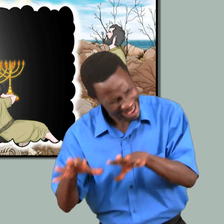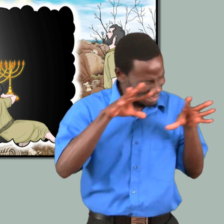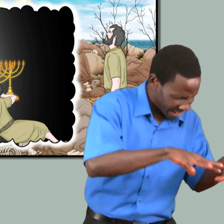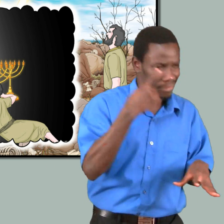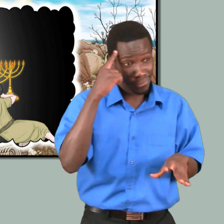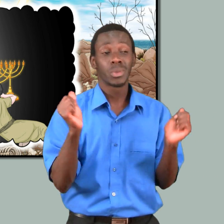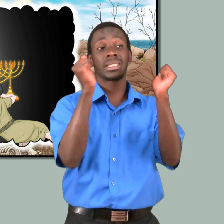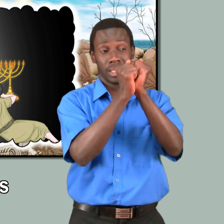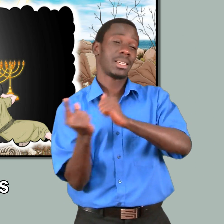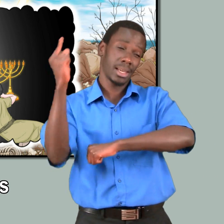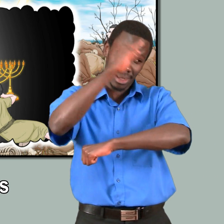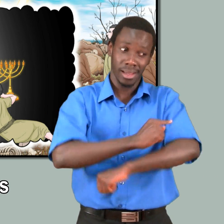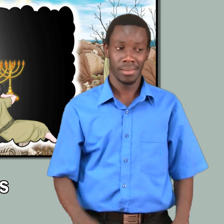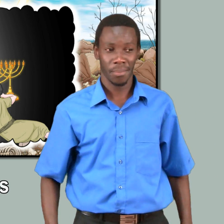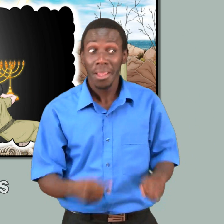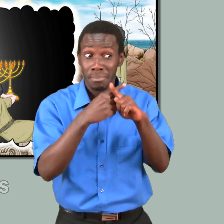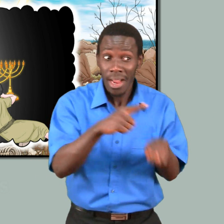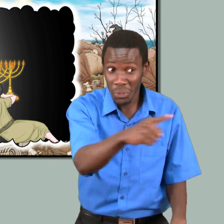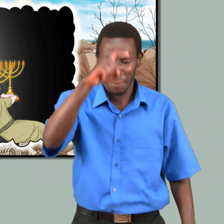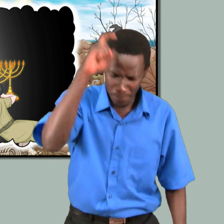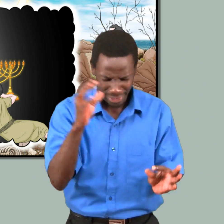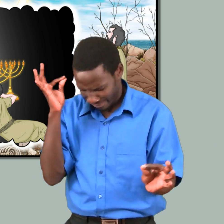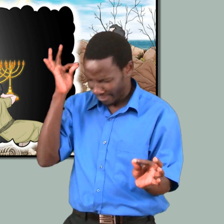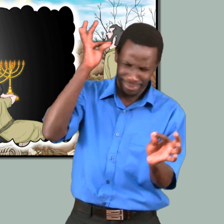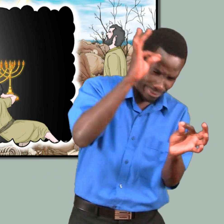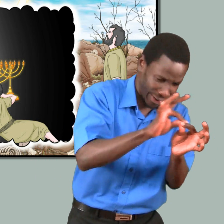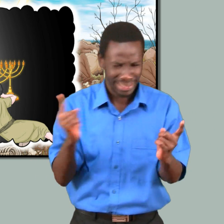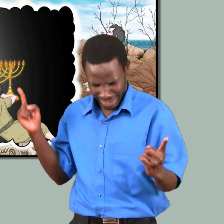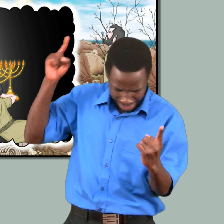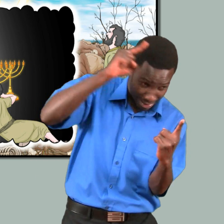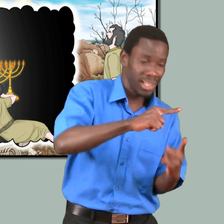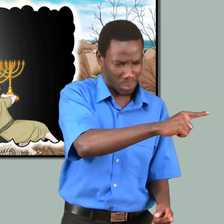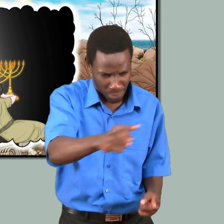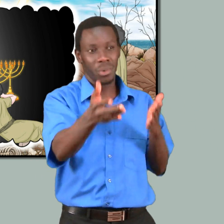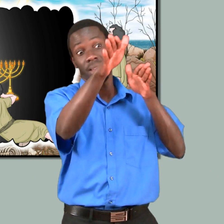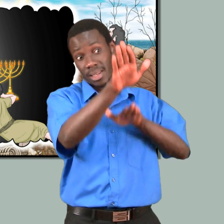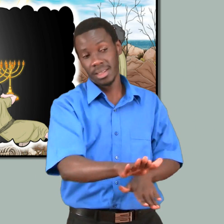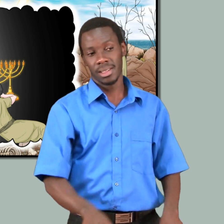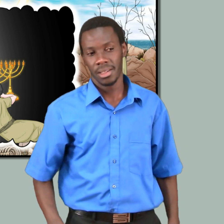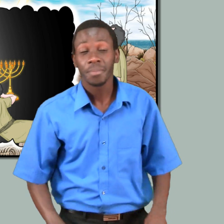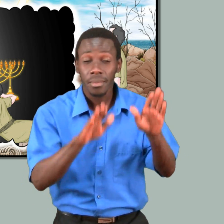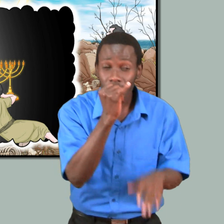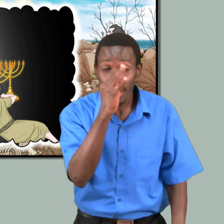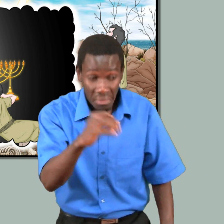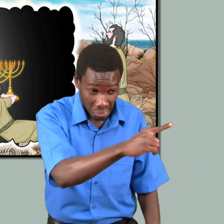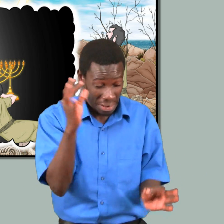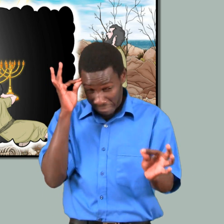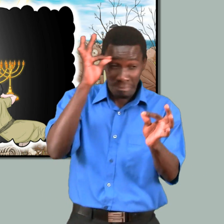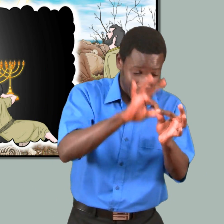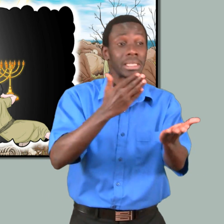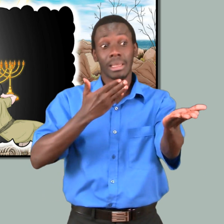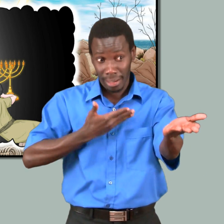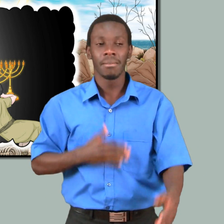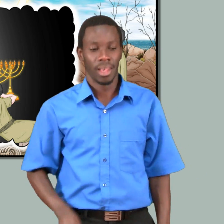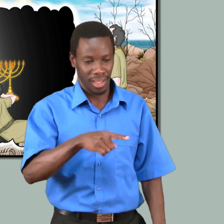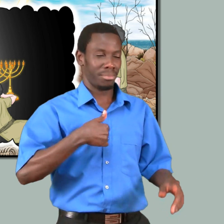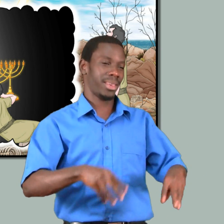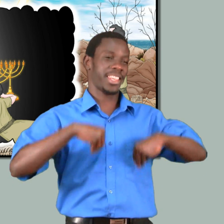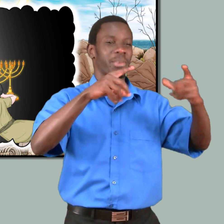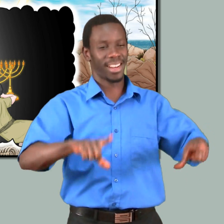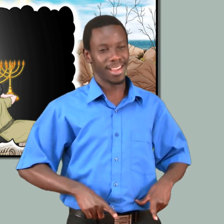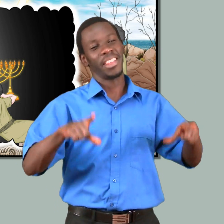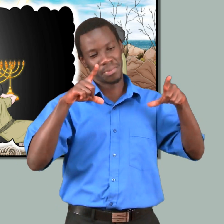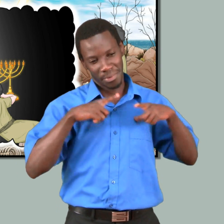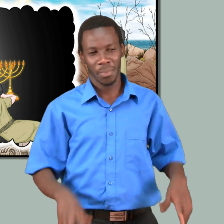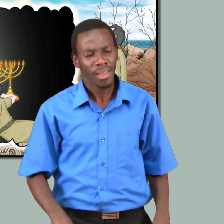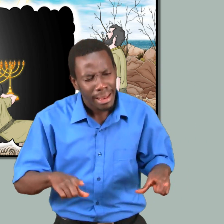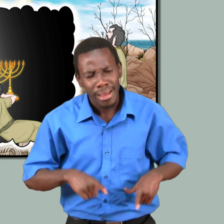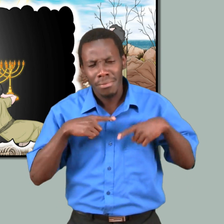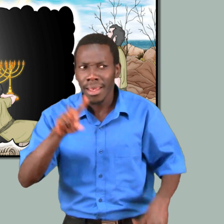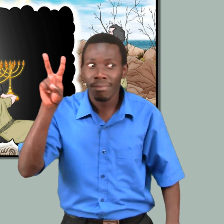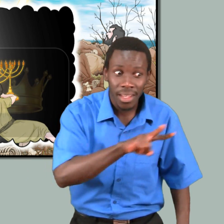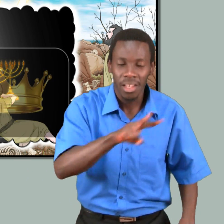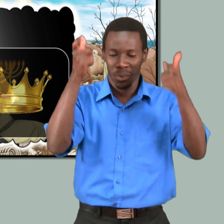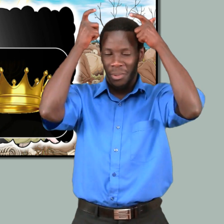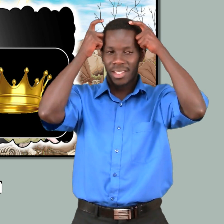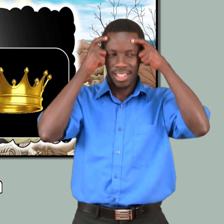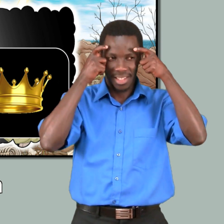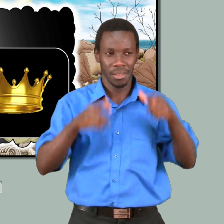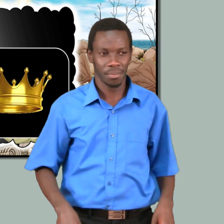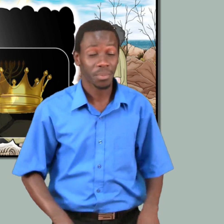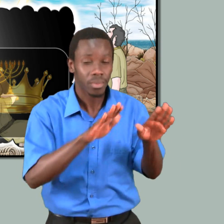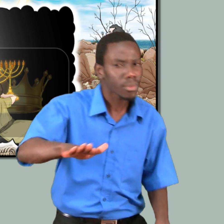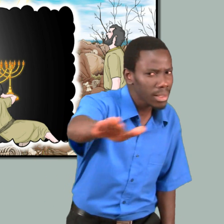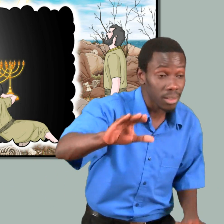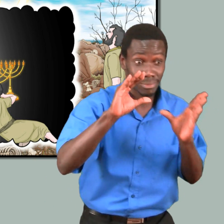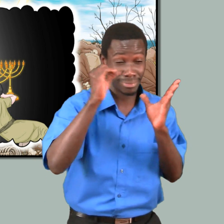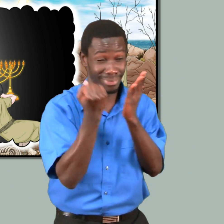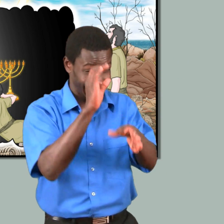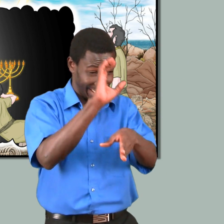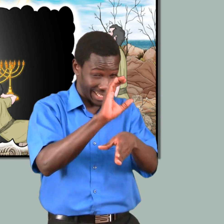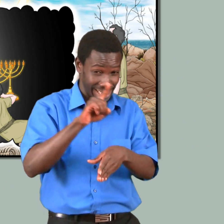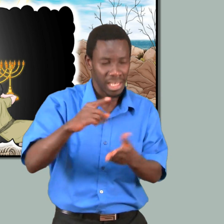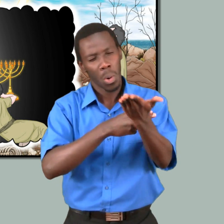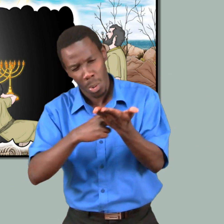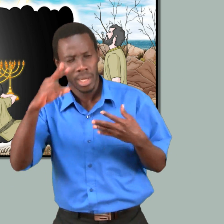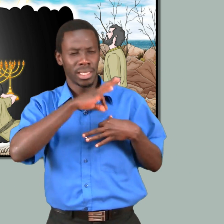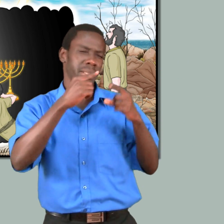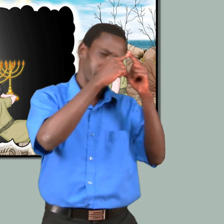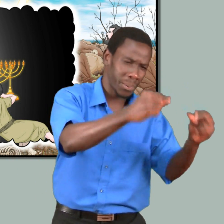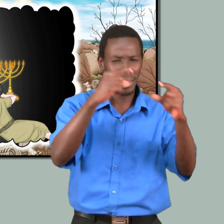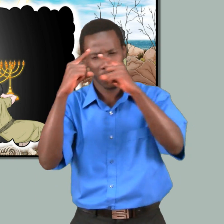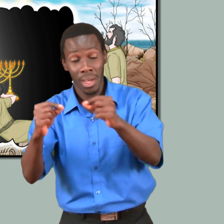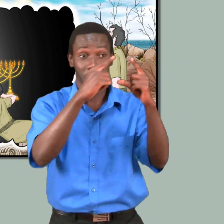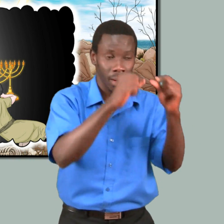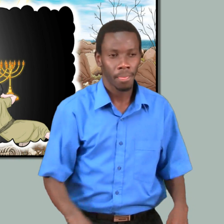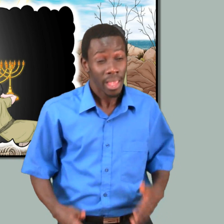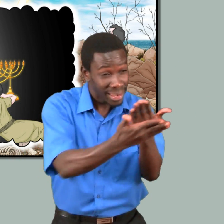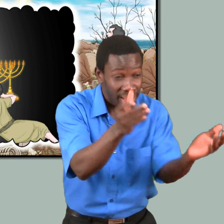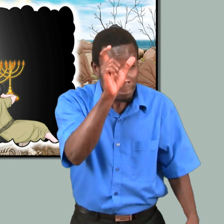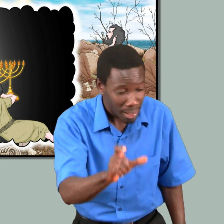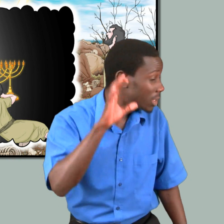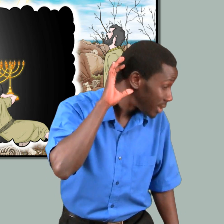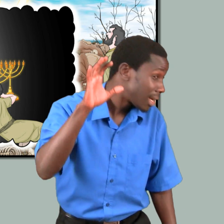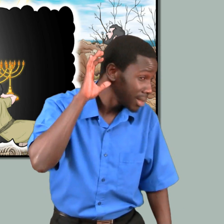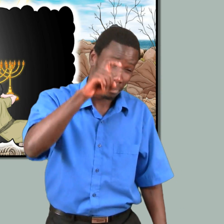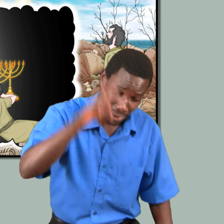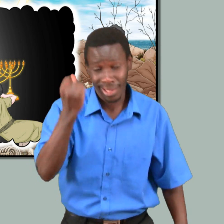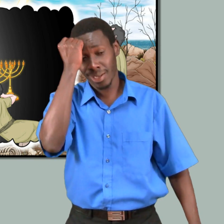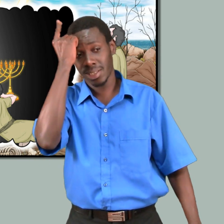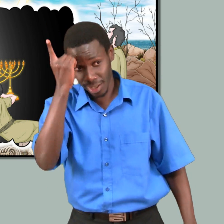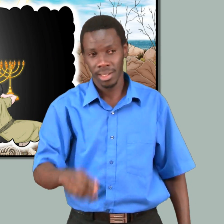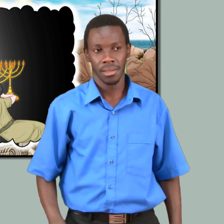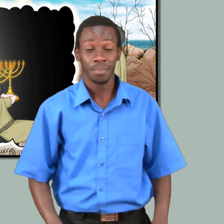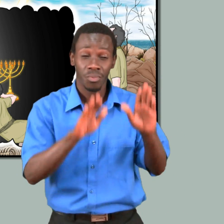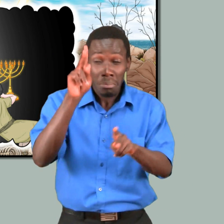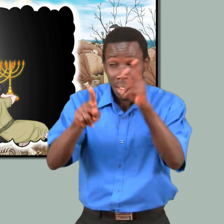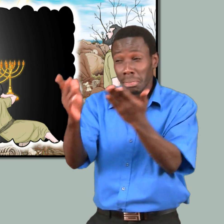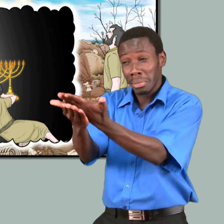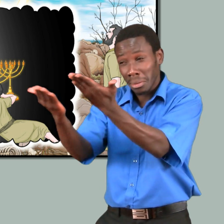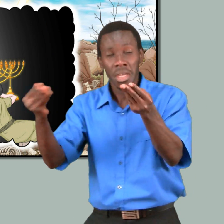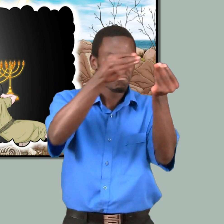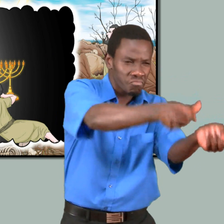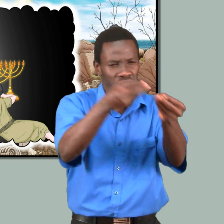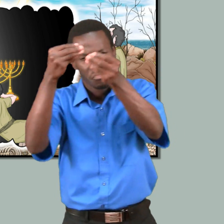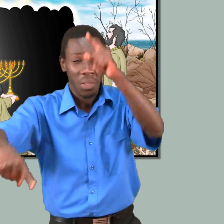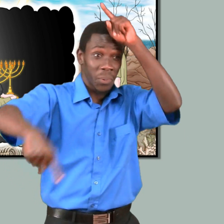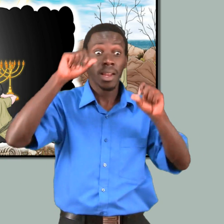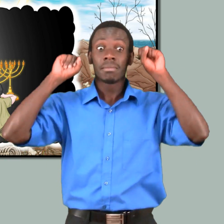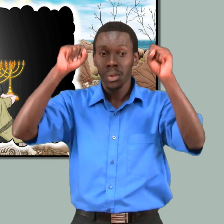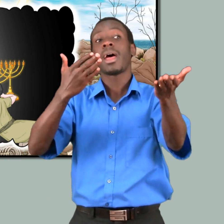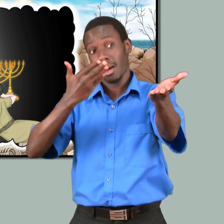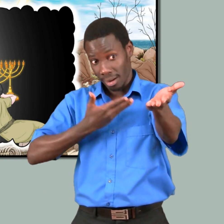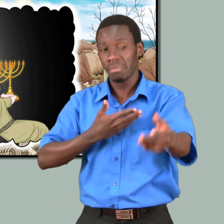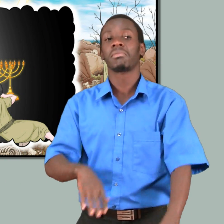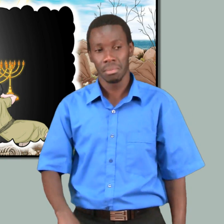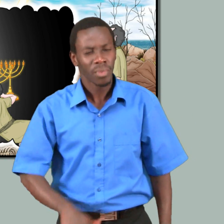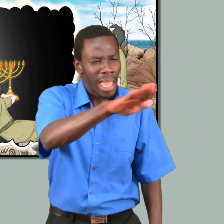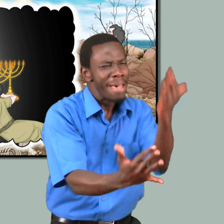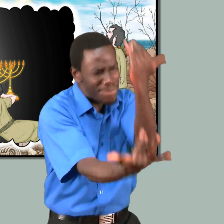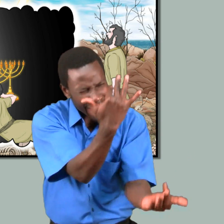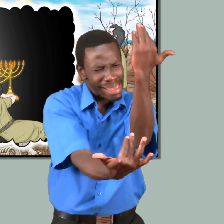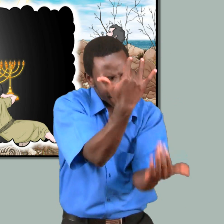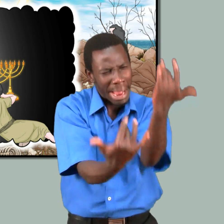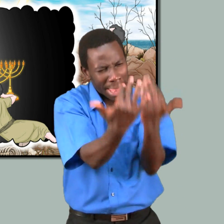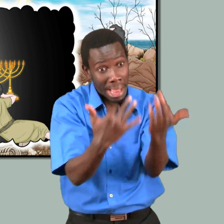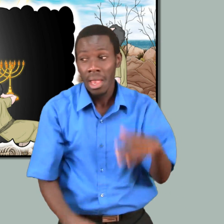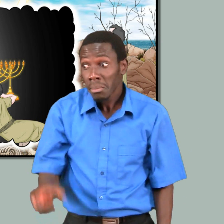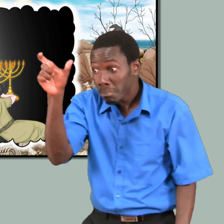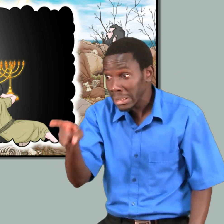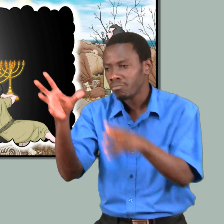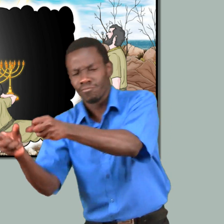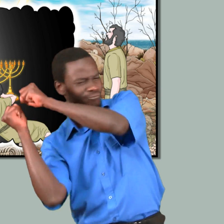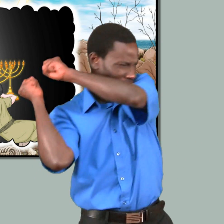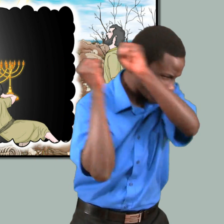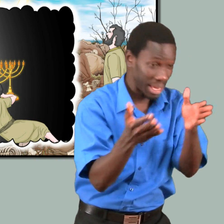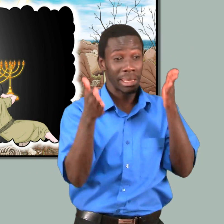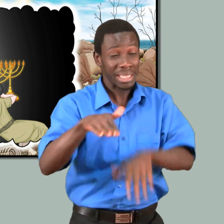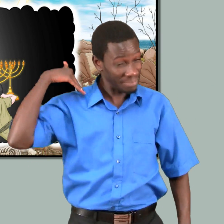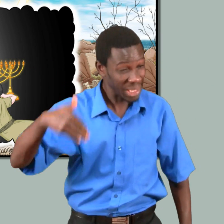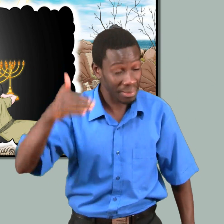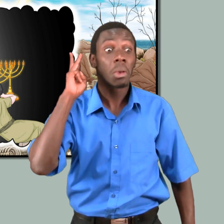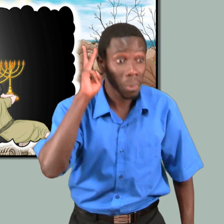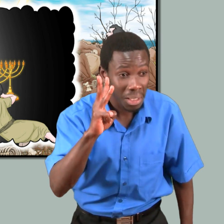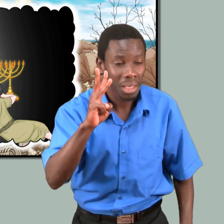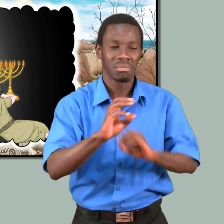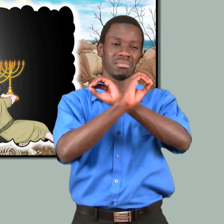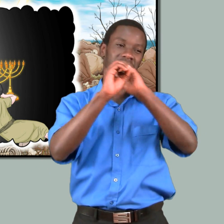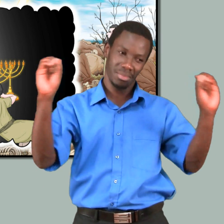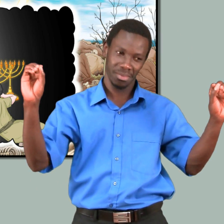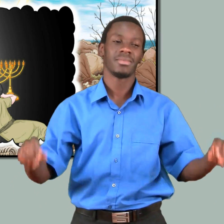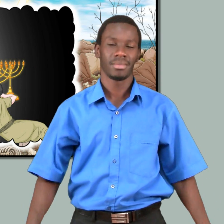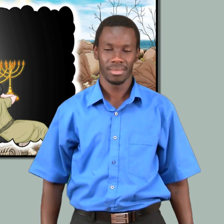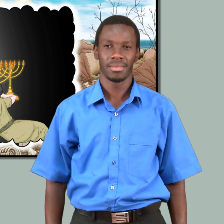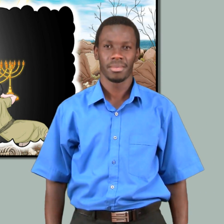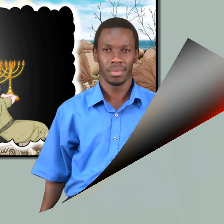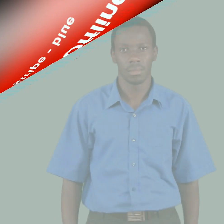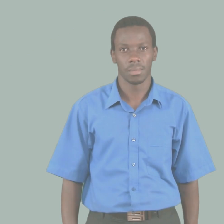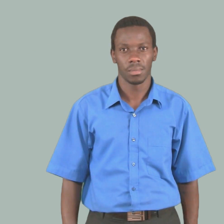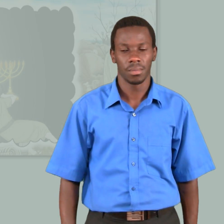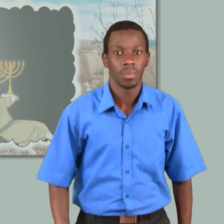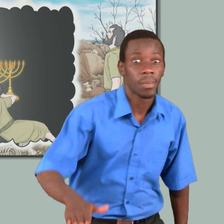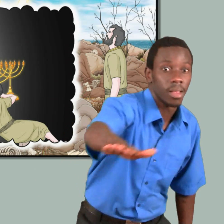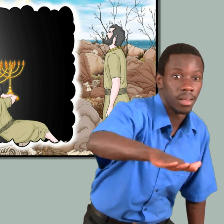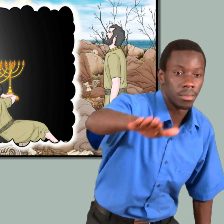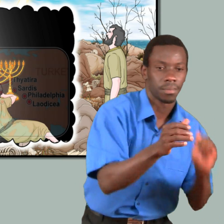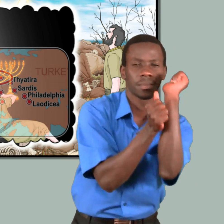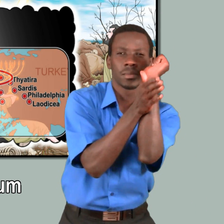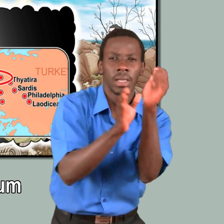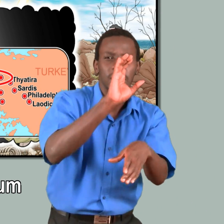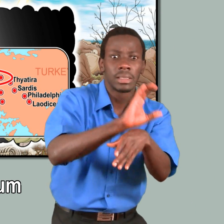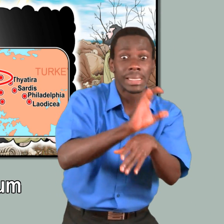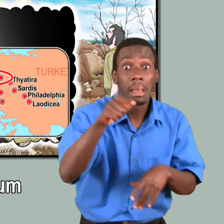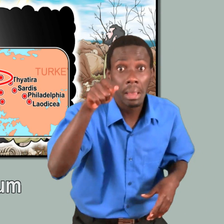Be faithful even unto death, and I will give you the crown of life. He who has an ear, let him hear what the Spirit says to the churches. The one who overcomes will not be harmed by the second death.